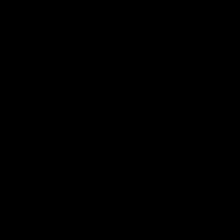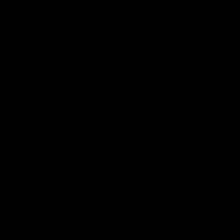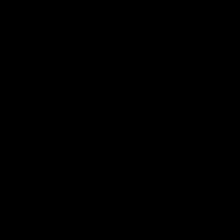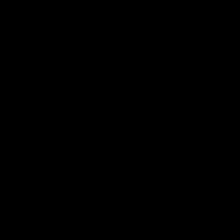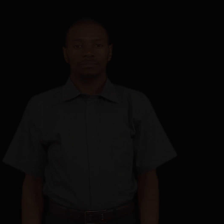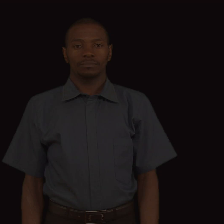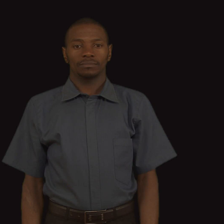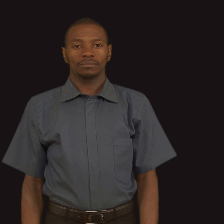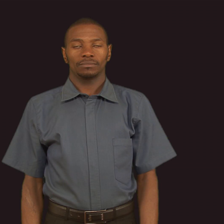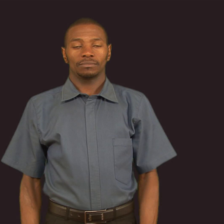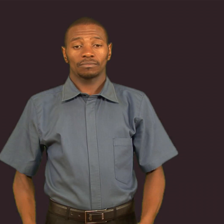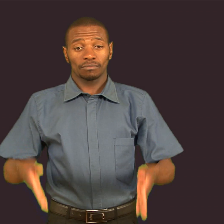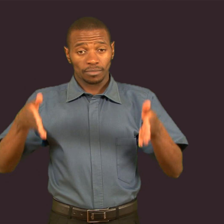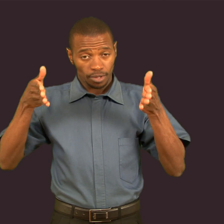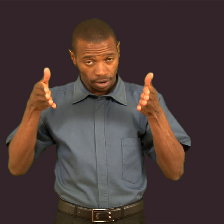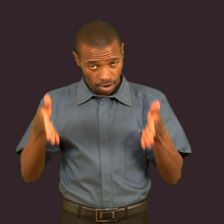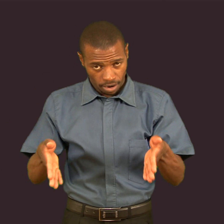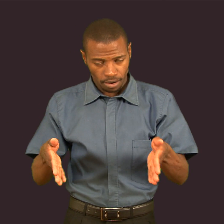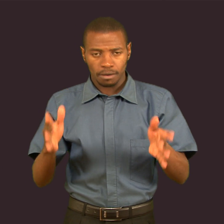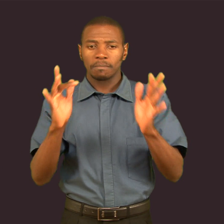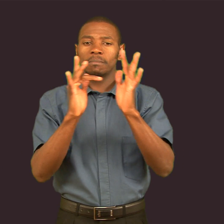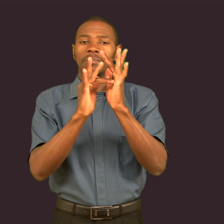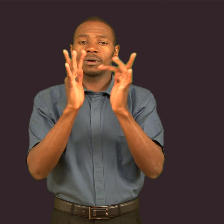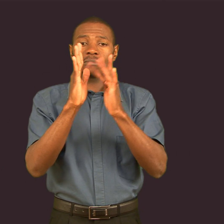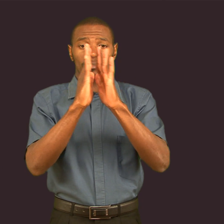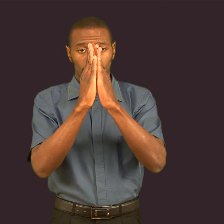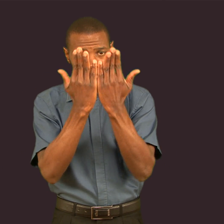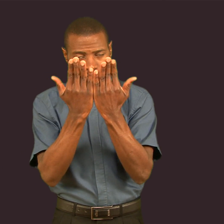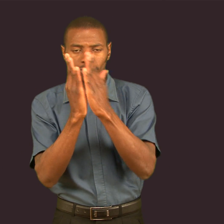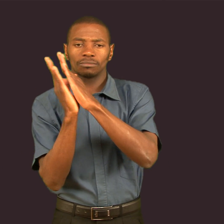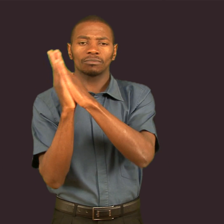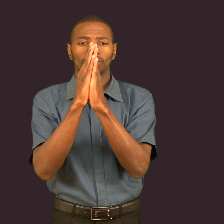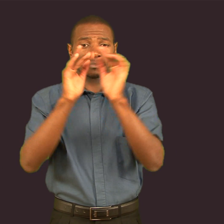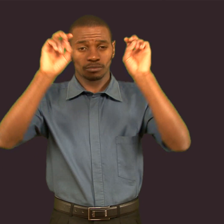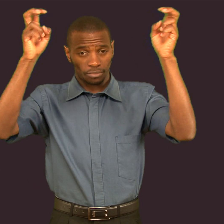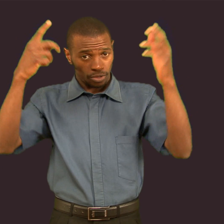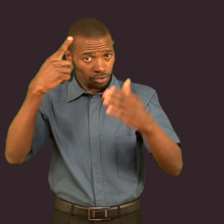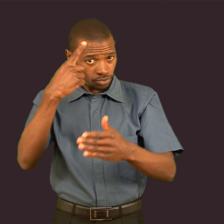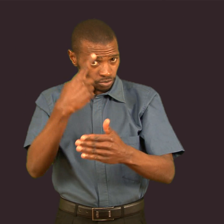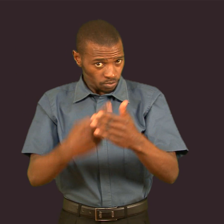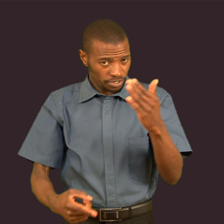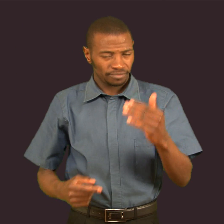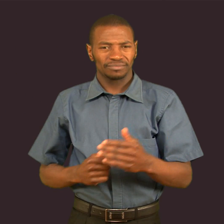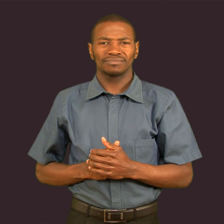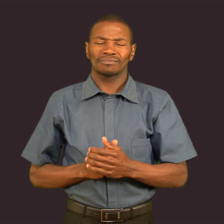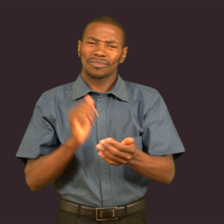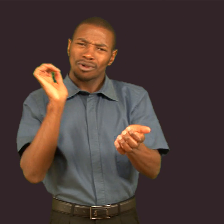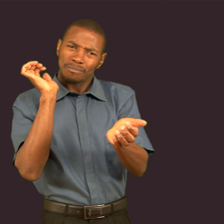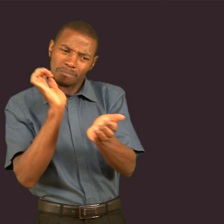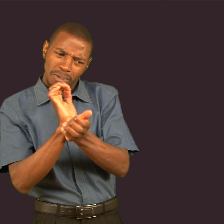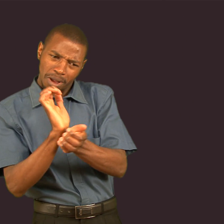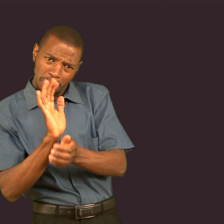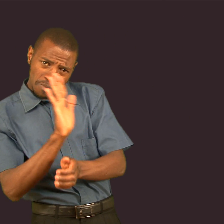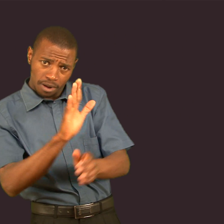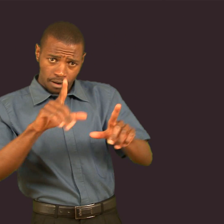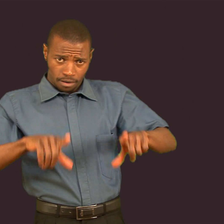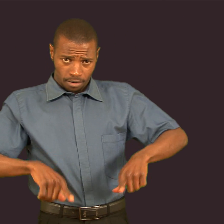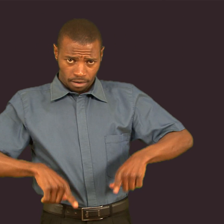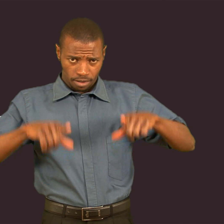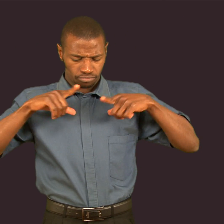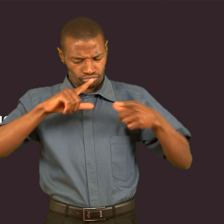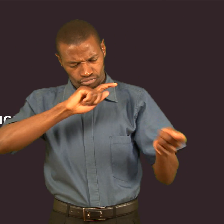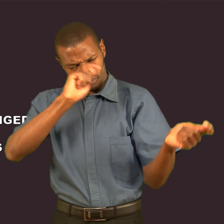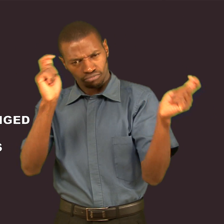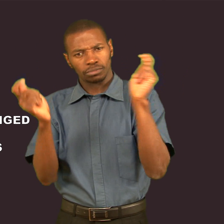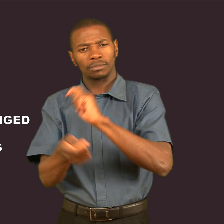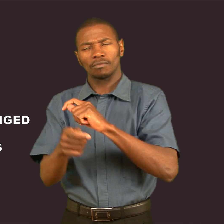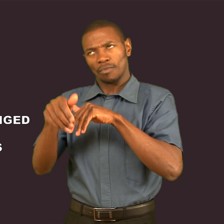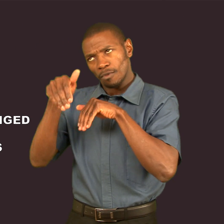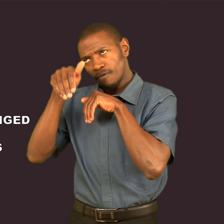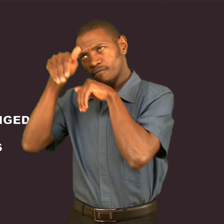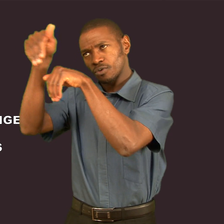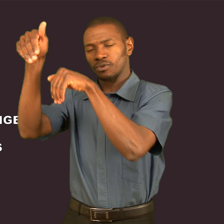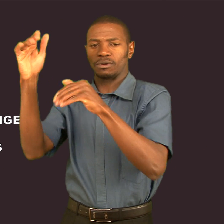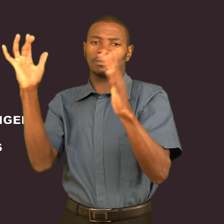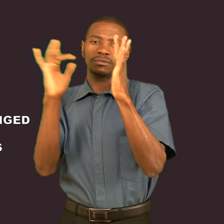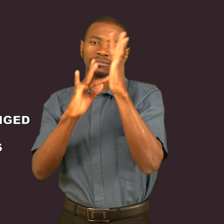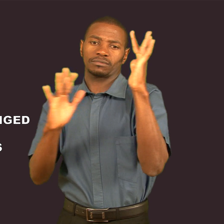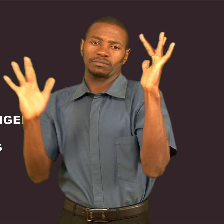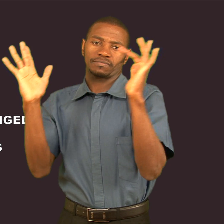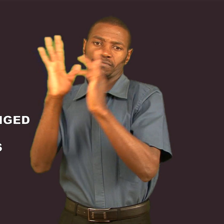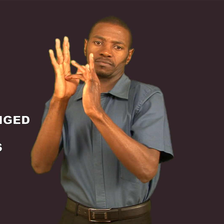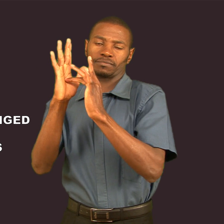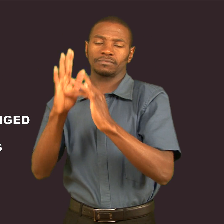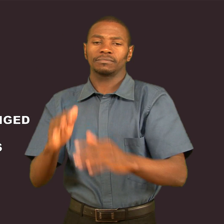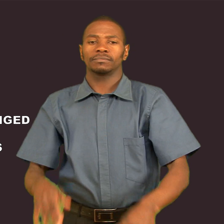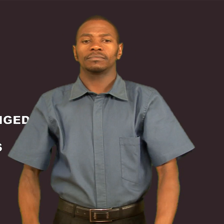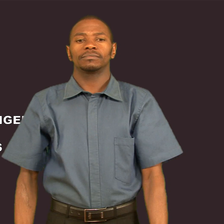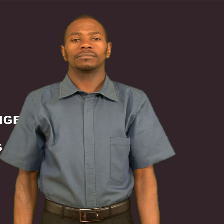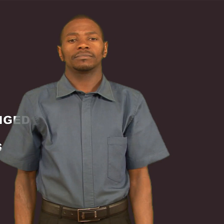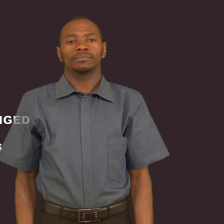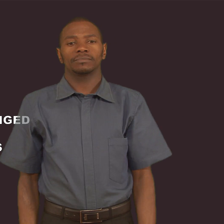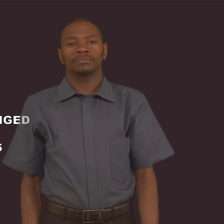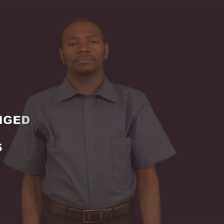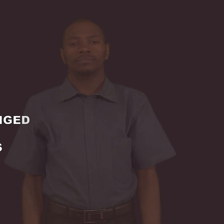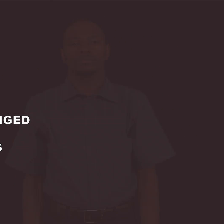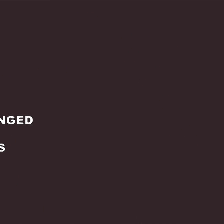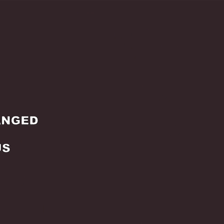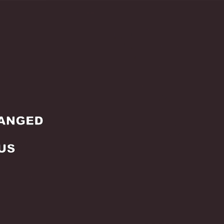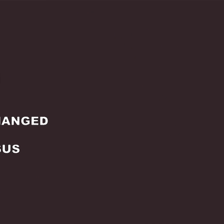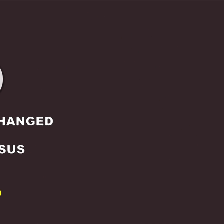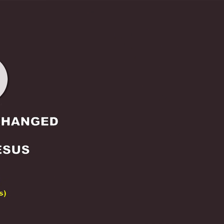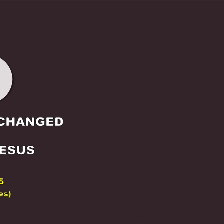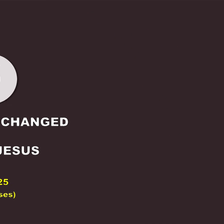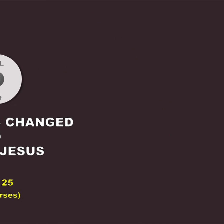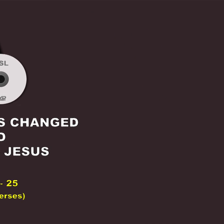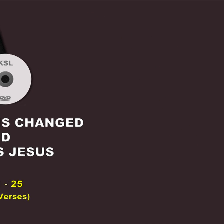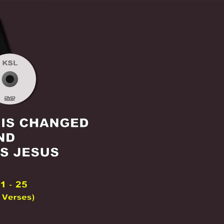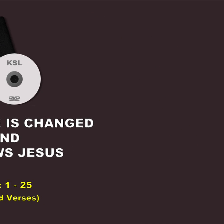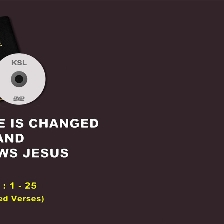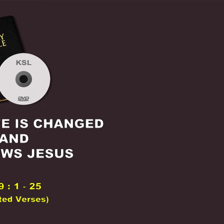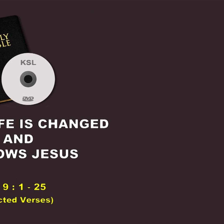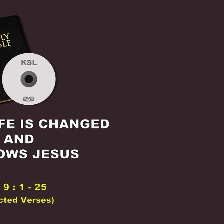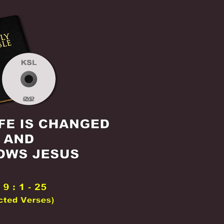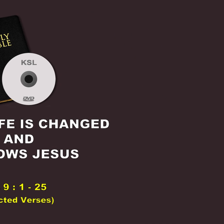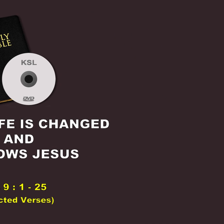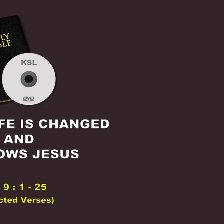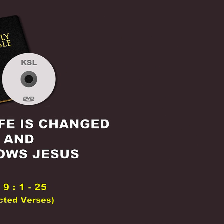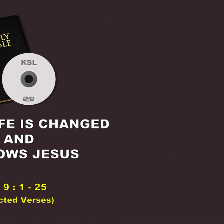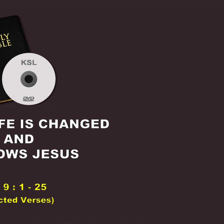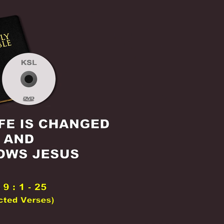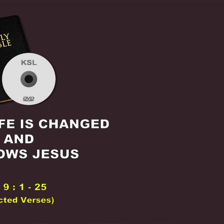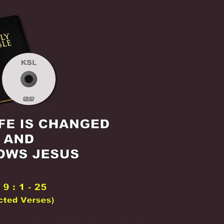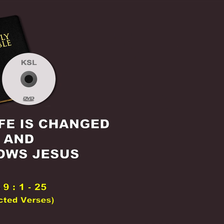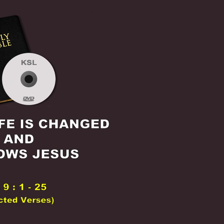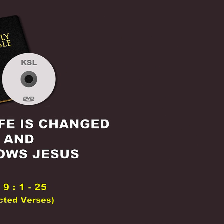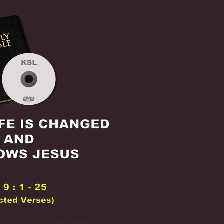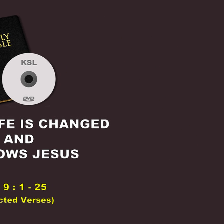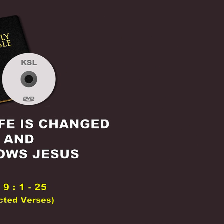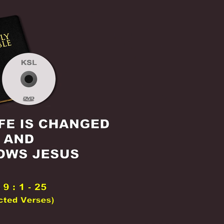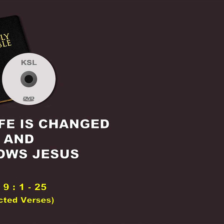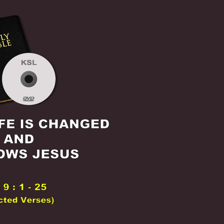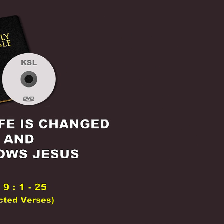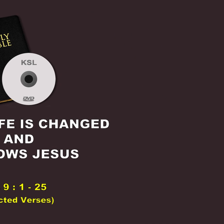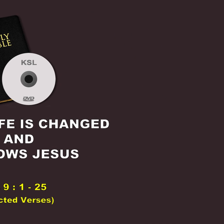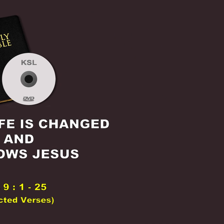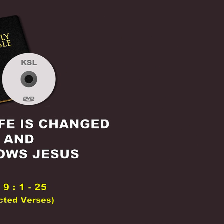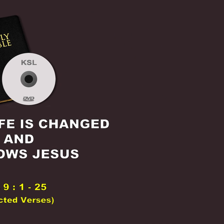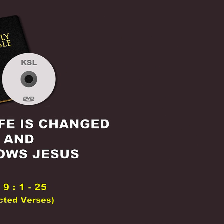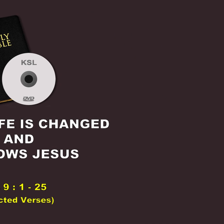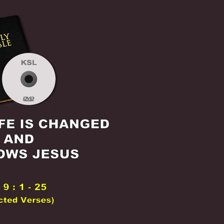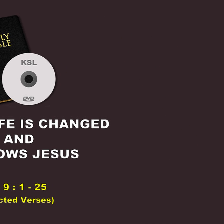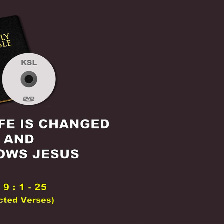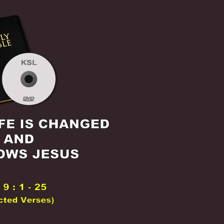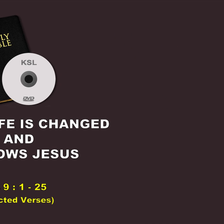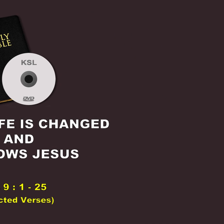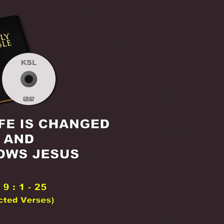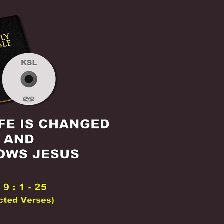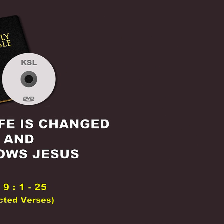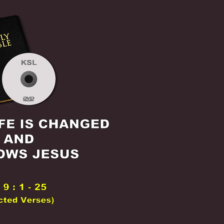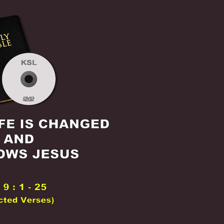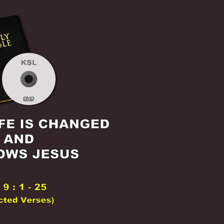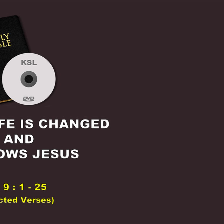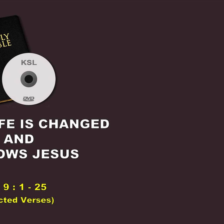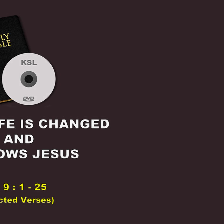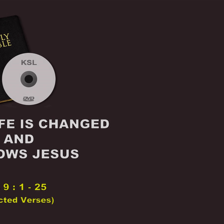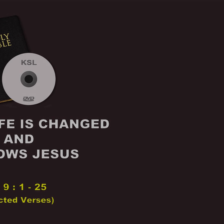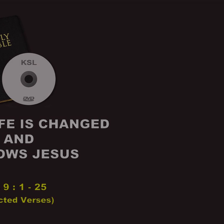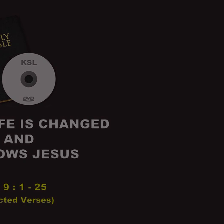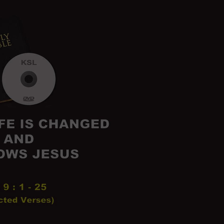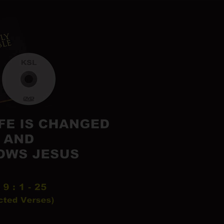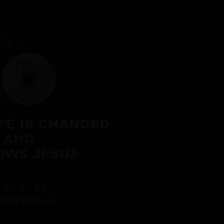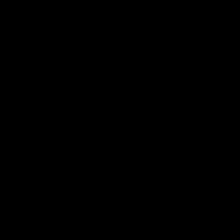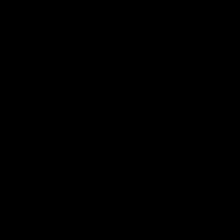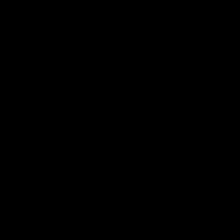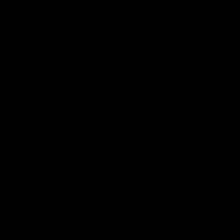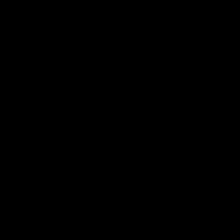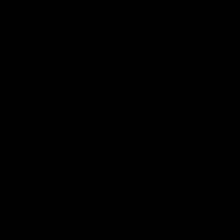Saul's life is changed and follows Jesus